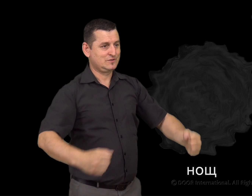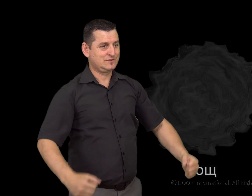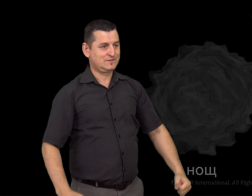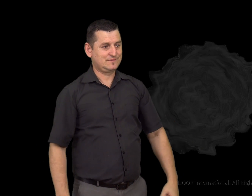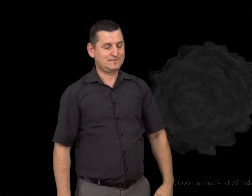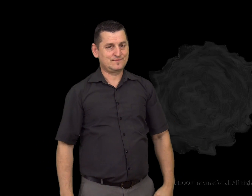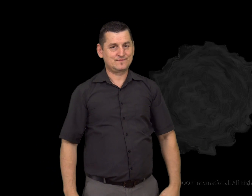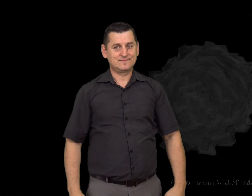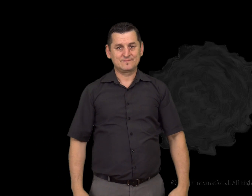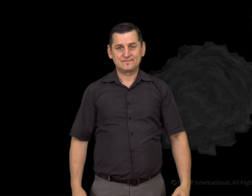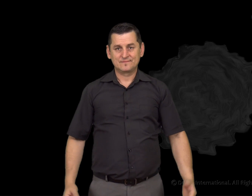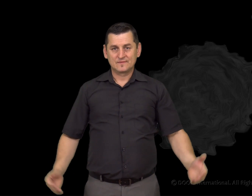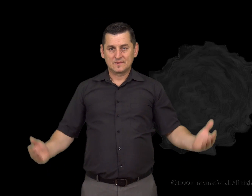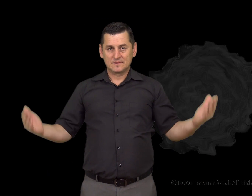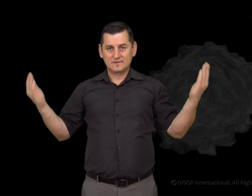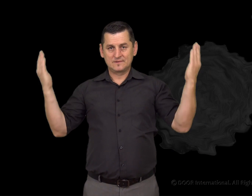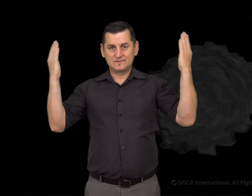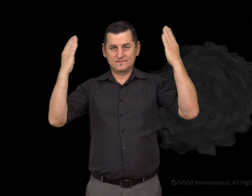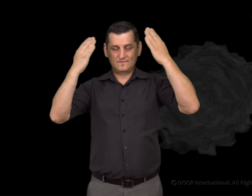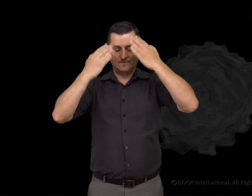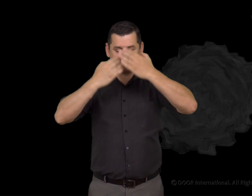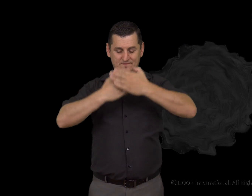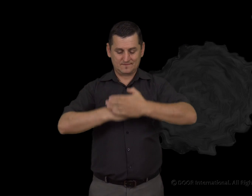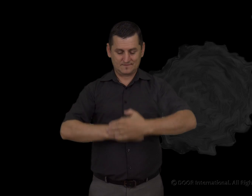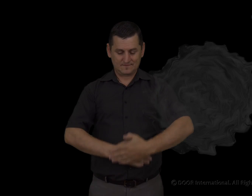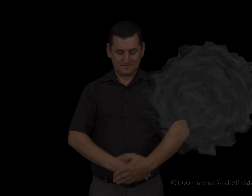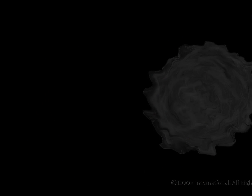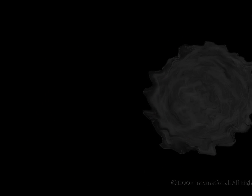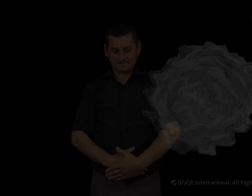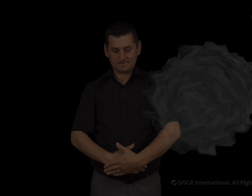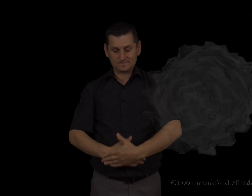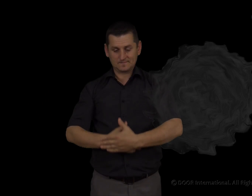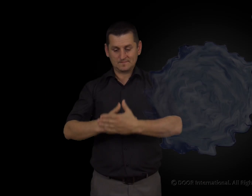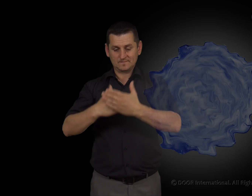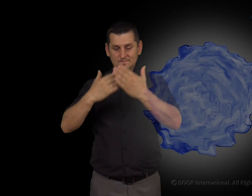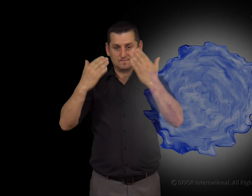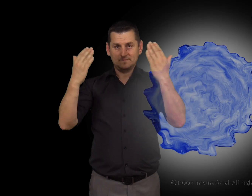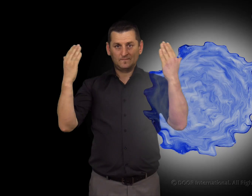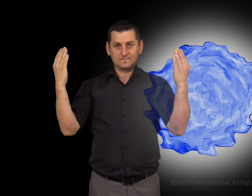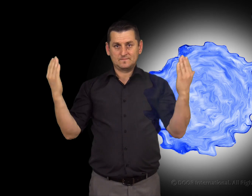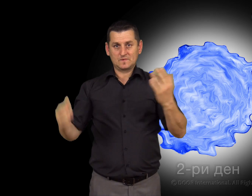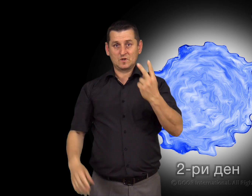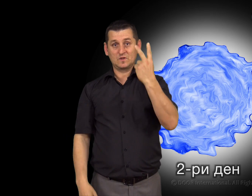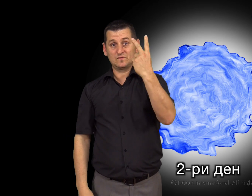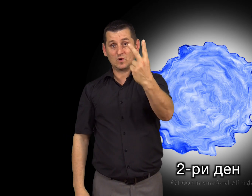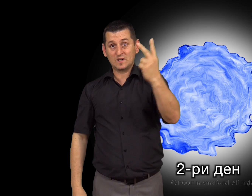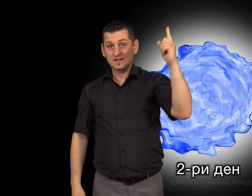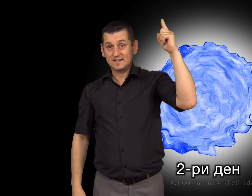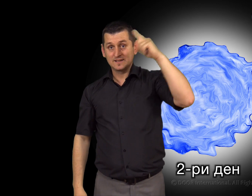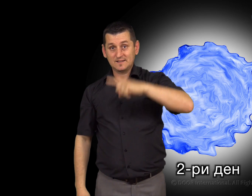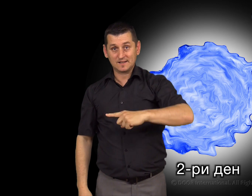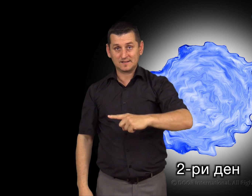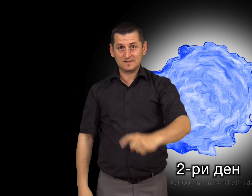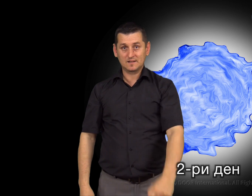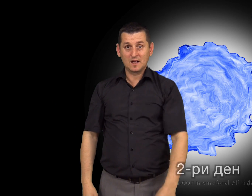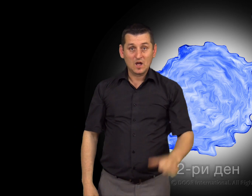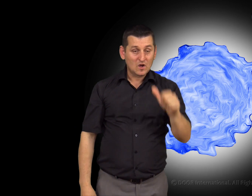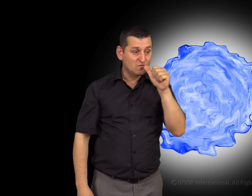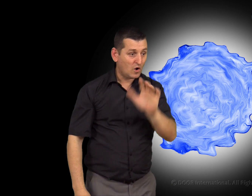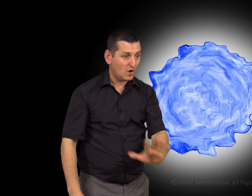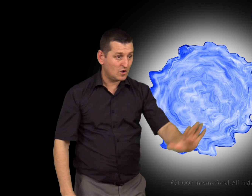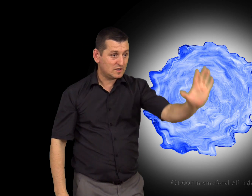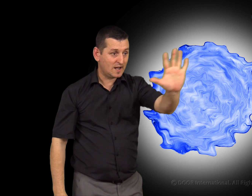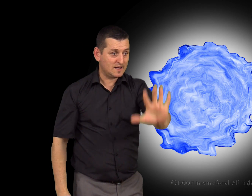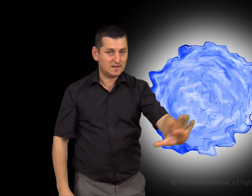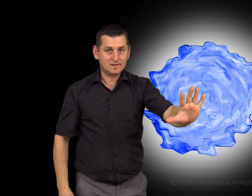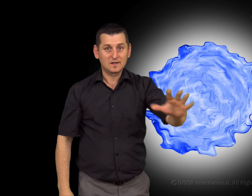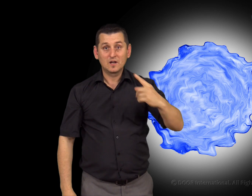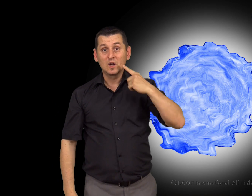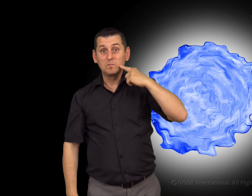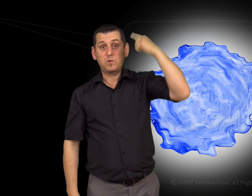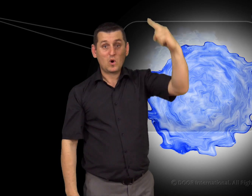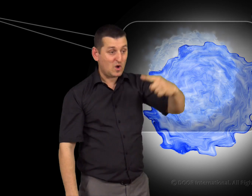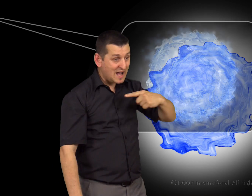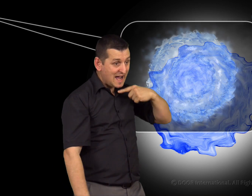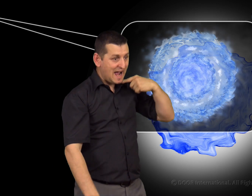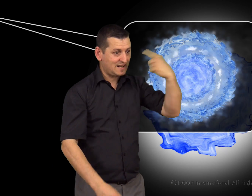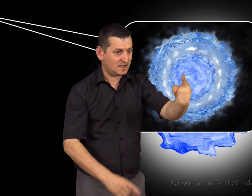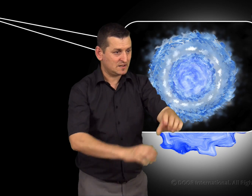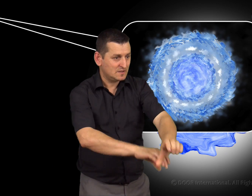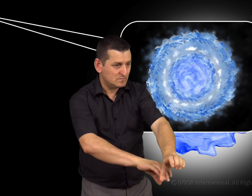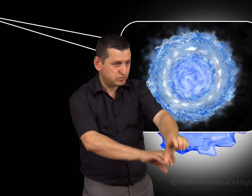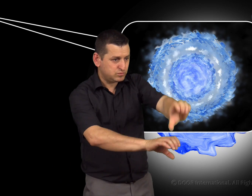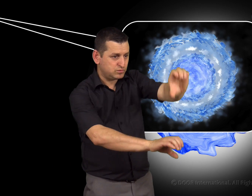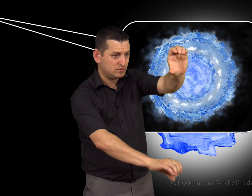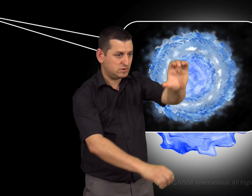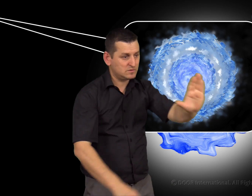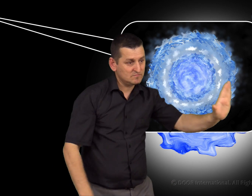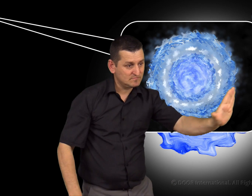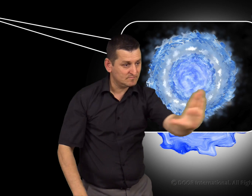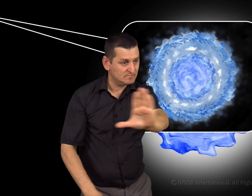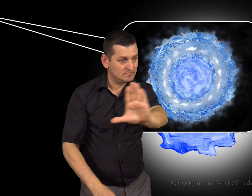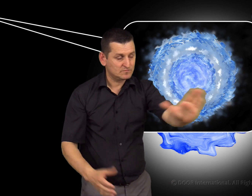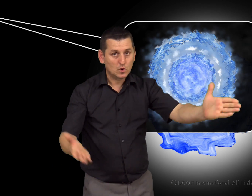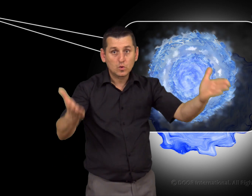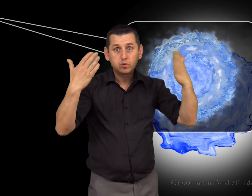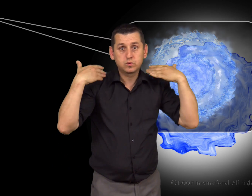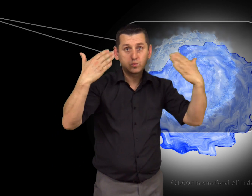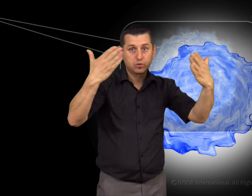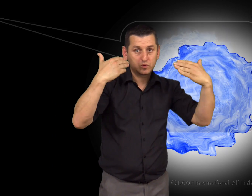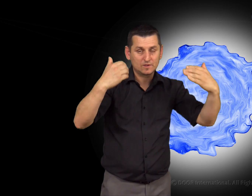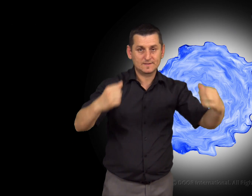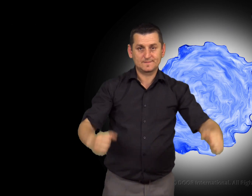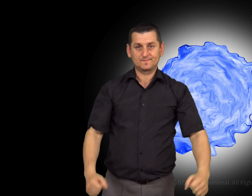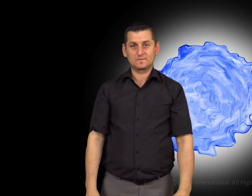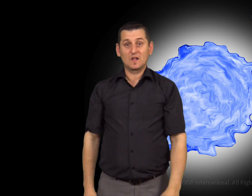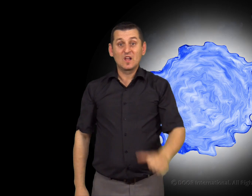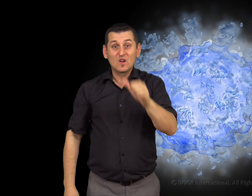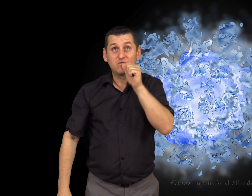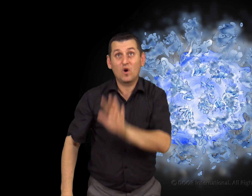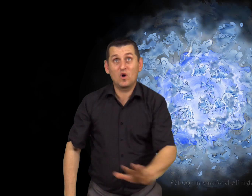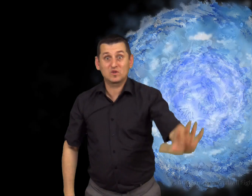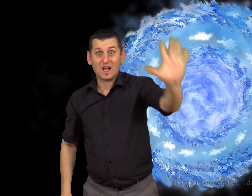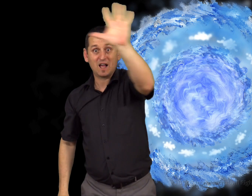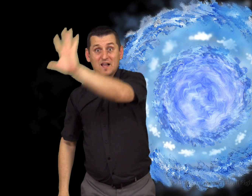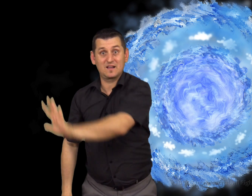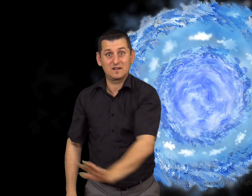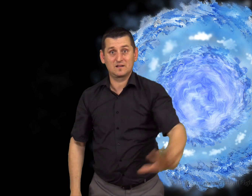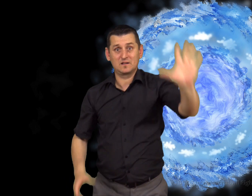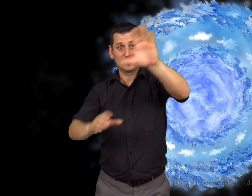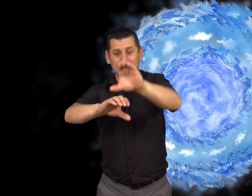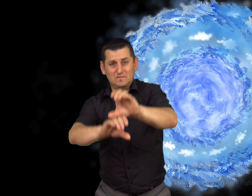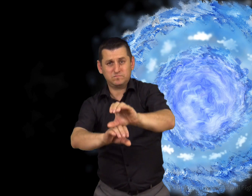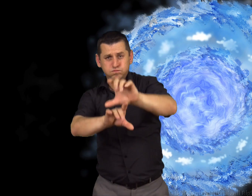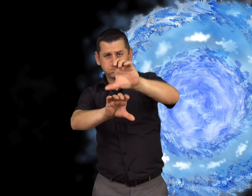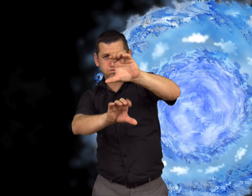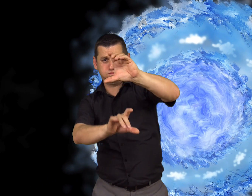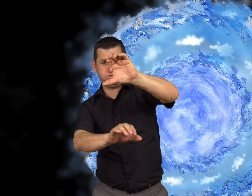And God said, “Let there be an expanse between the waters, to separate the waters from the waters.”